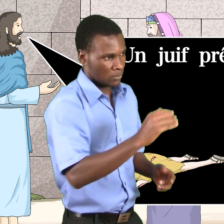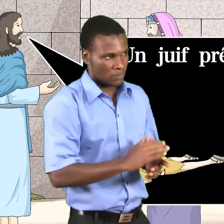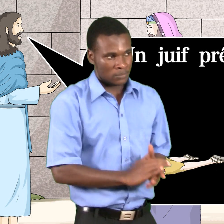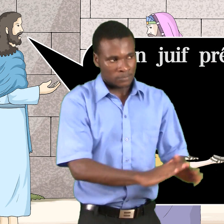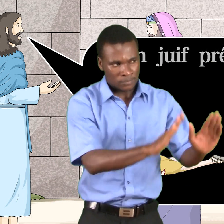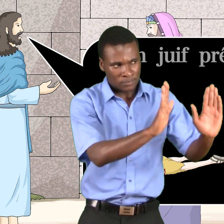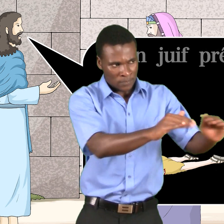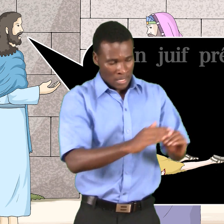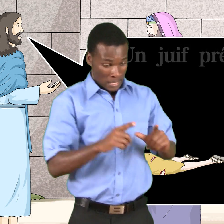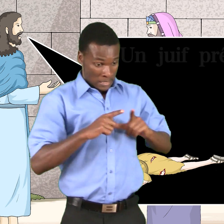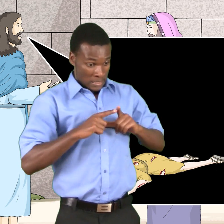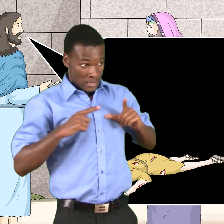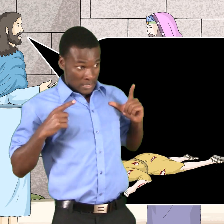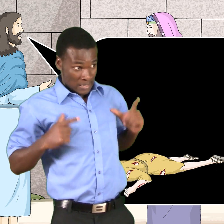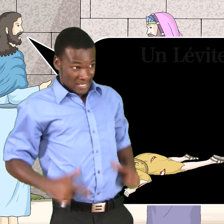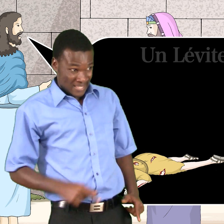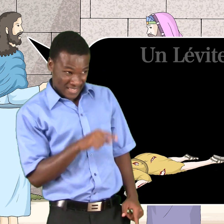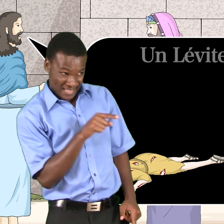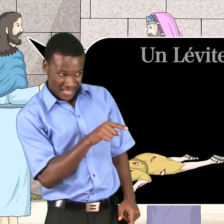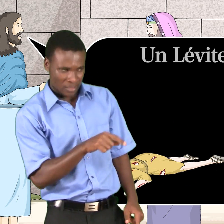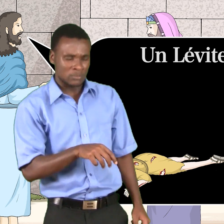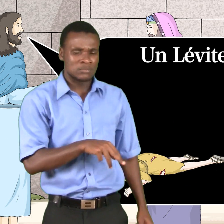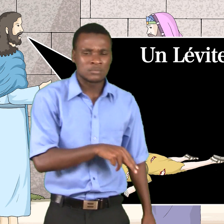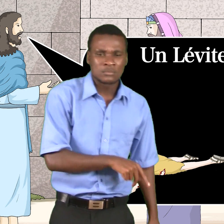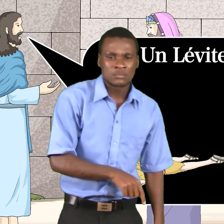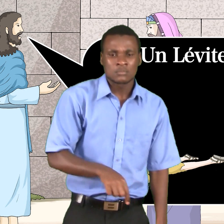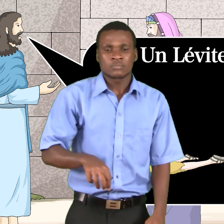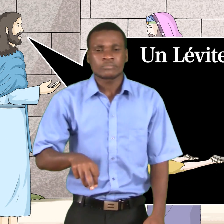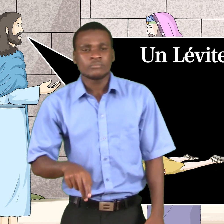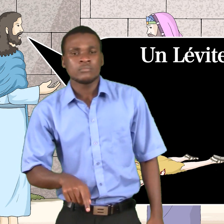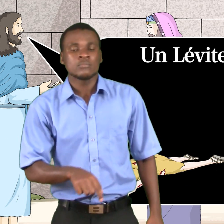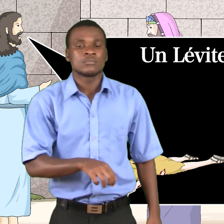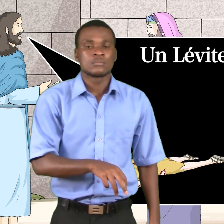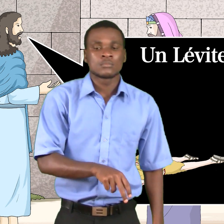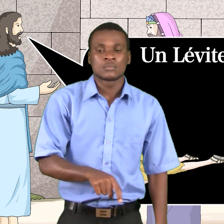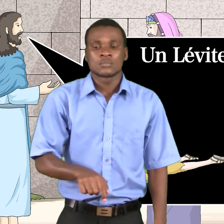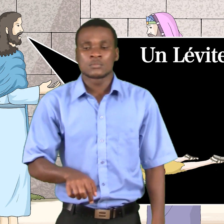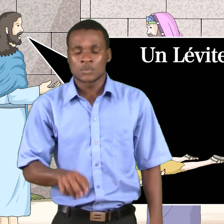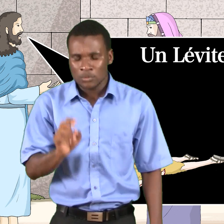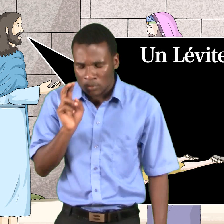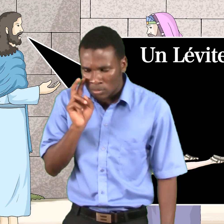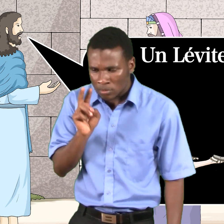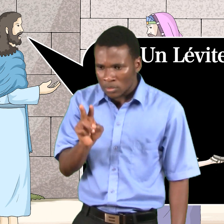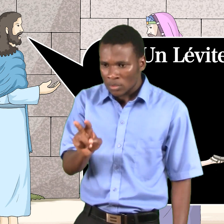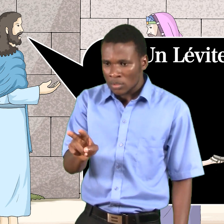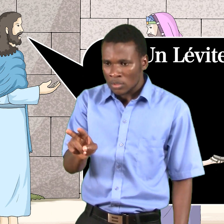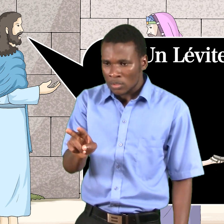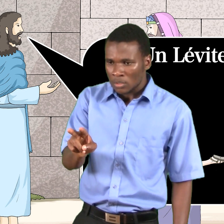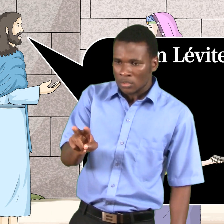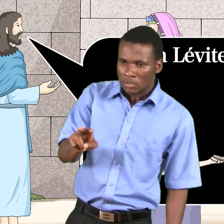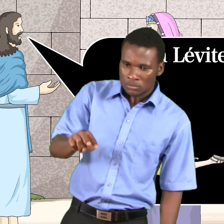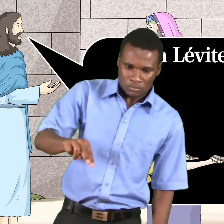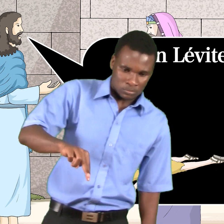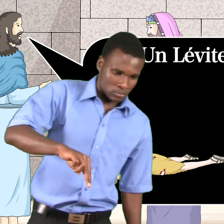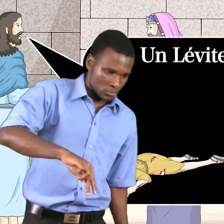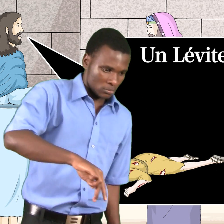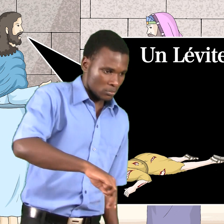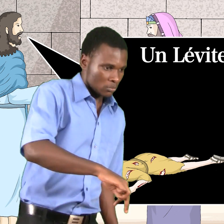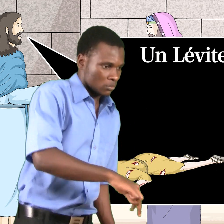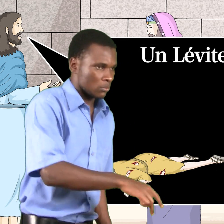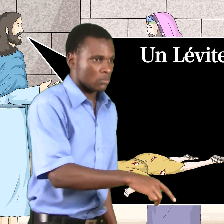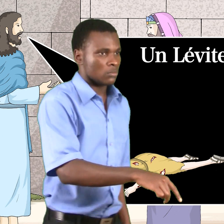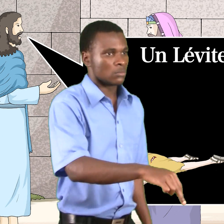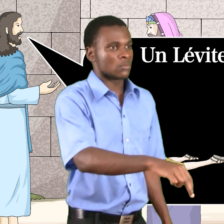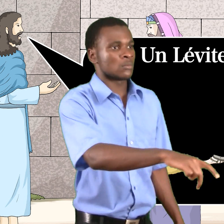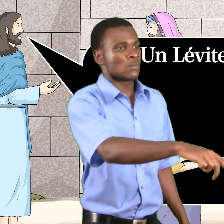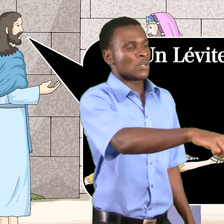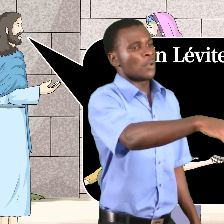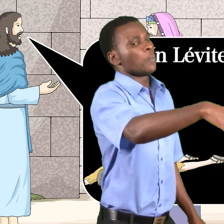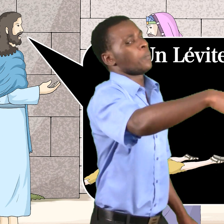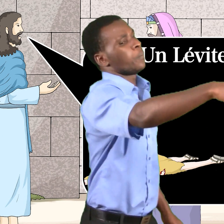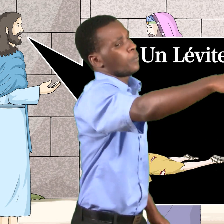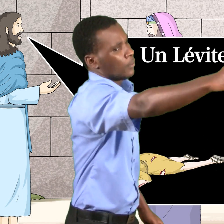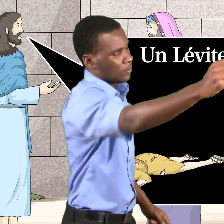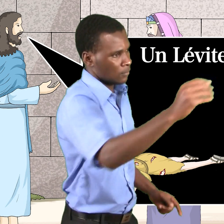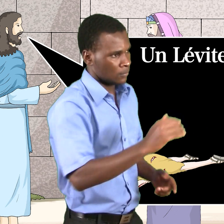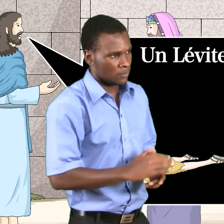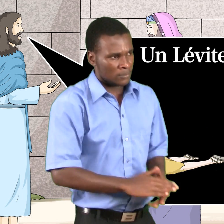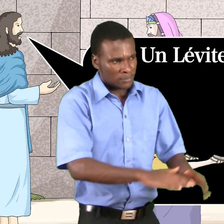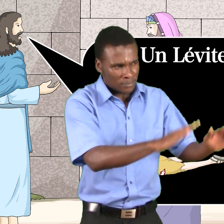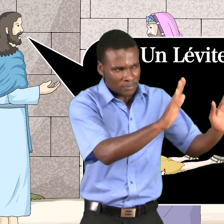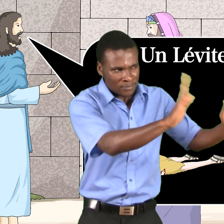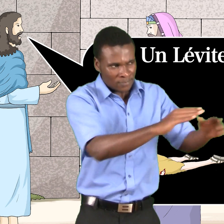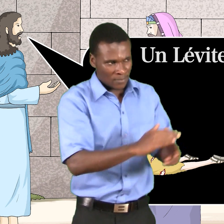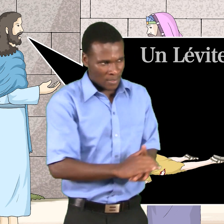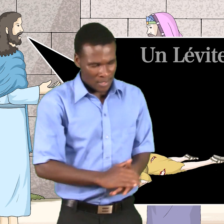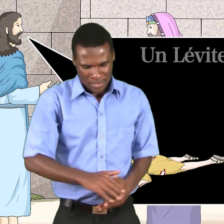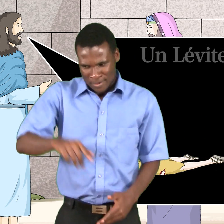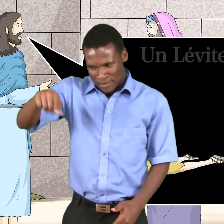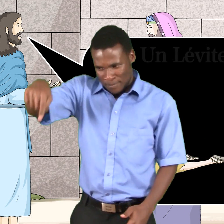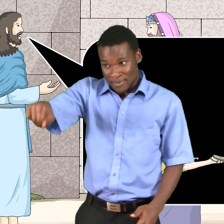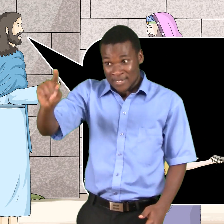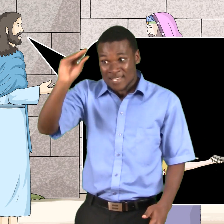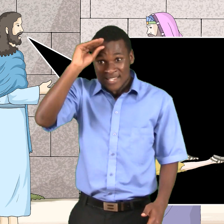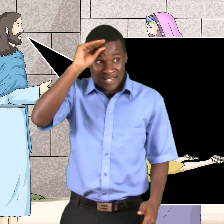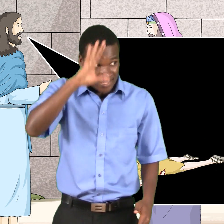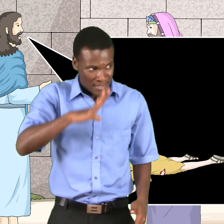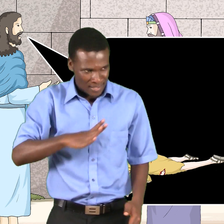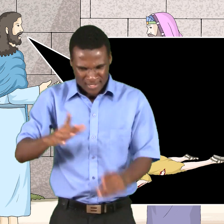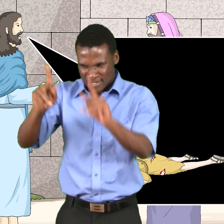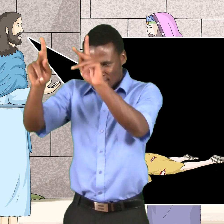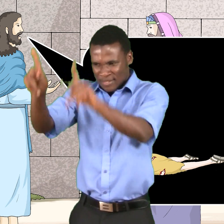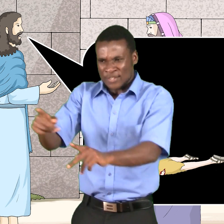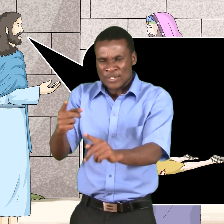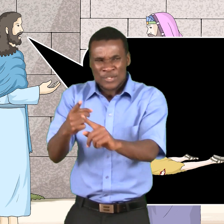So too, when a Levite came to that spot and saw him, he passed by on the other side.